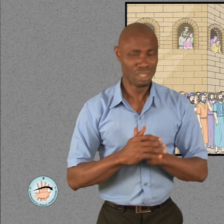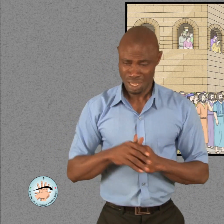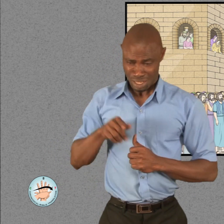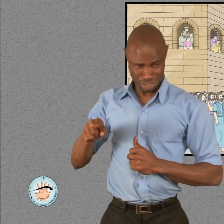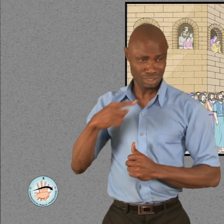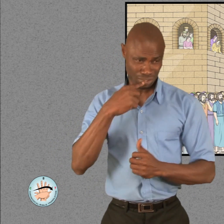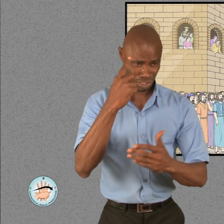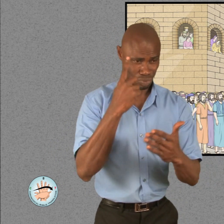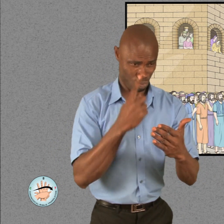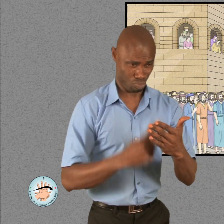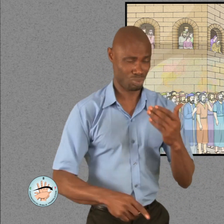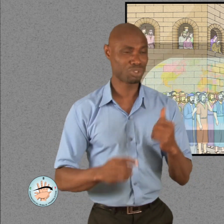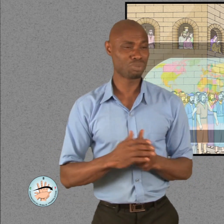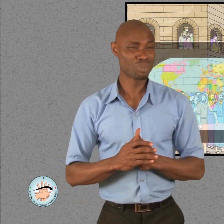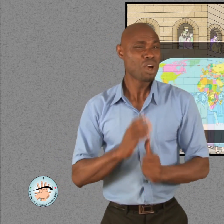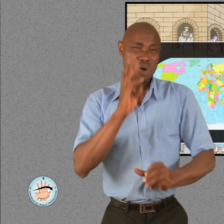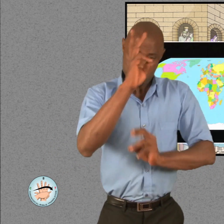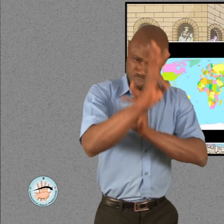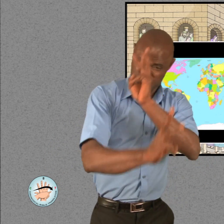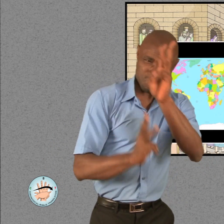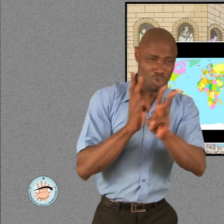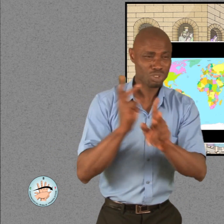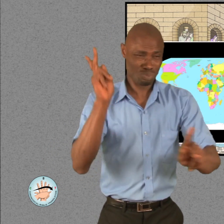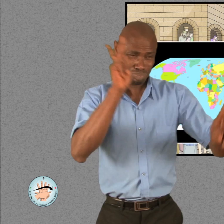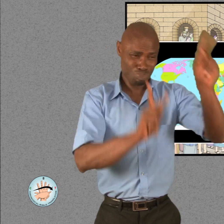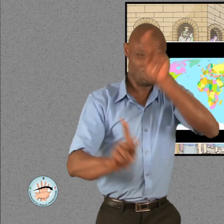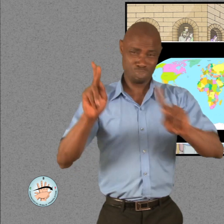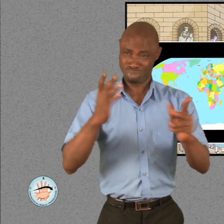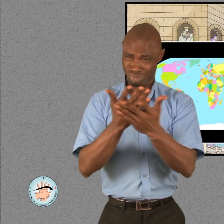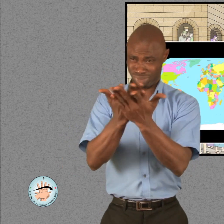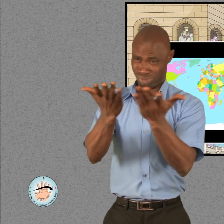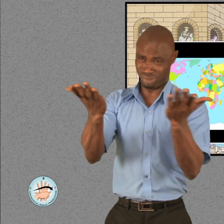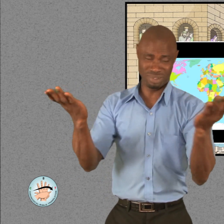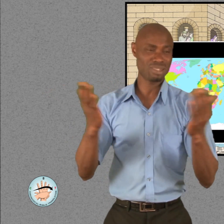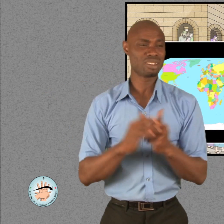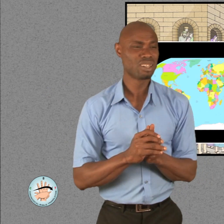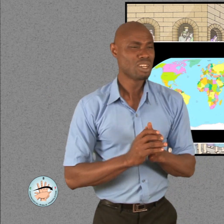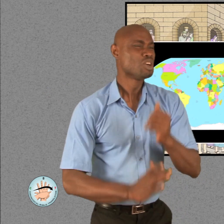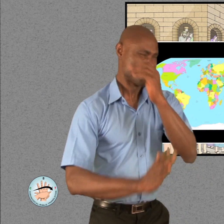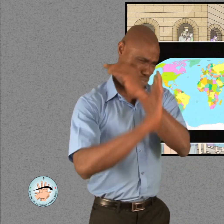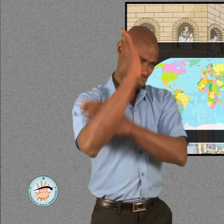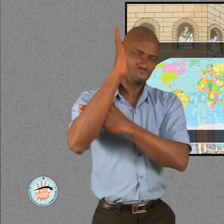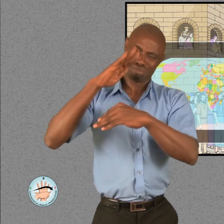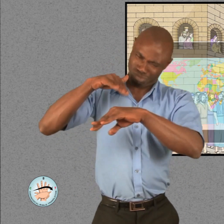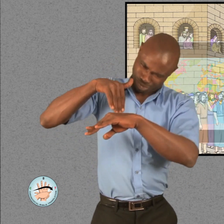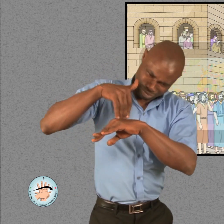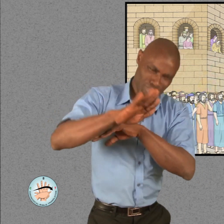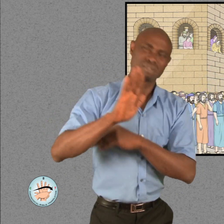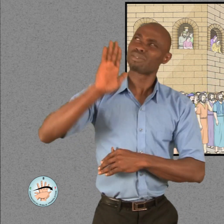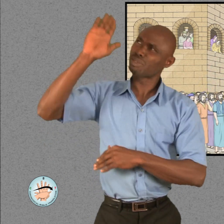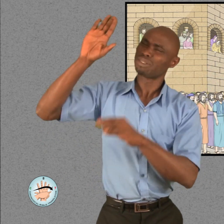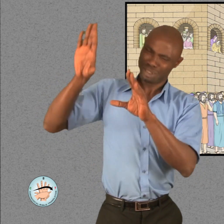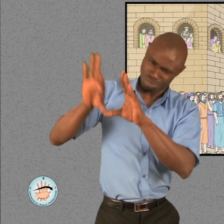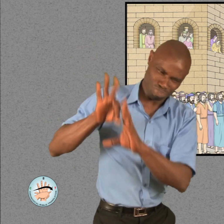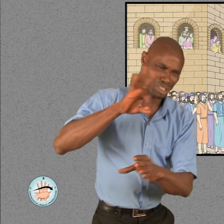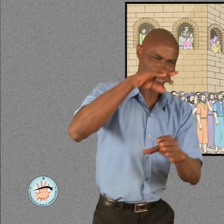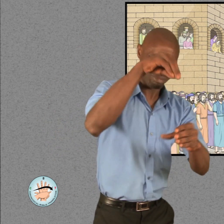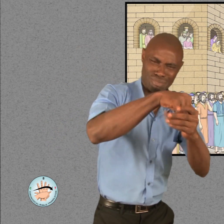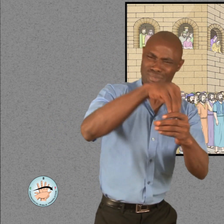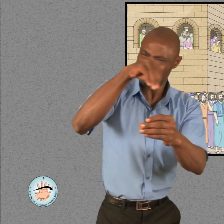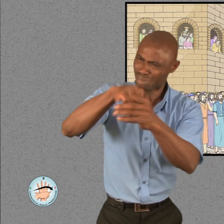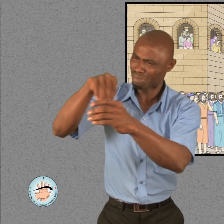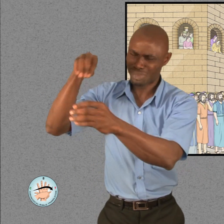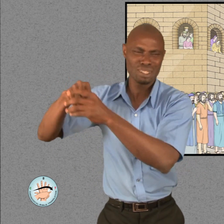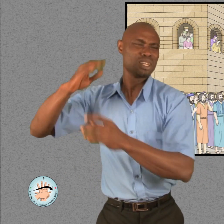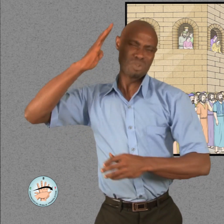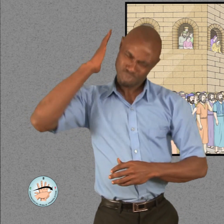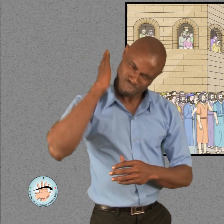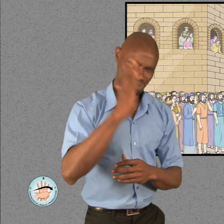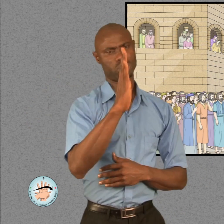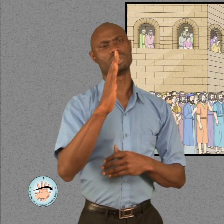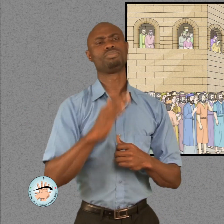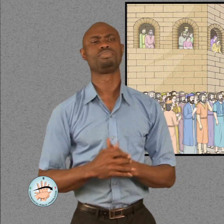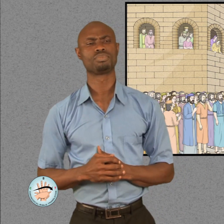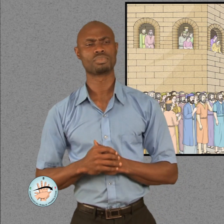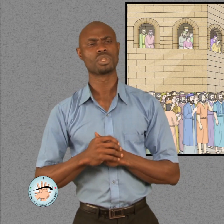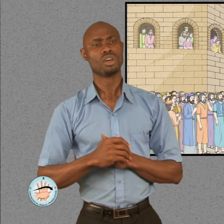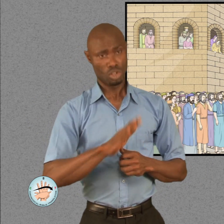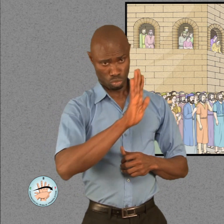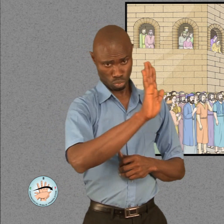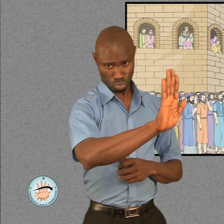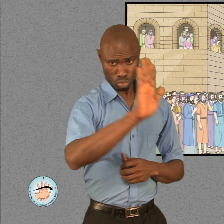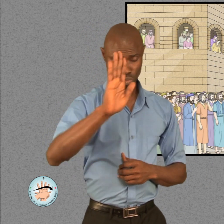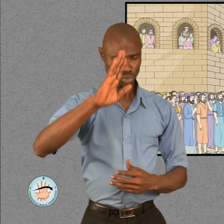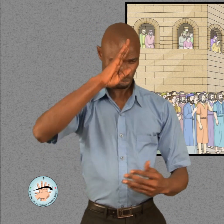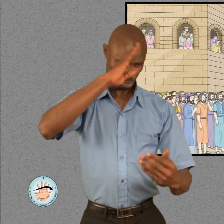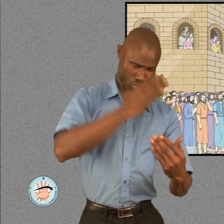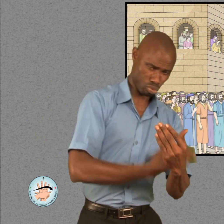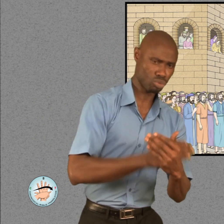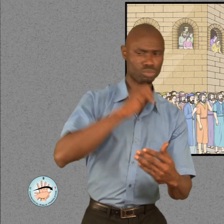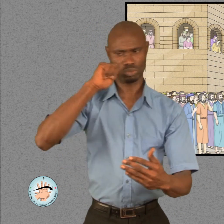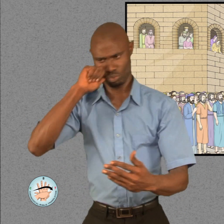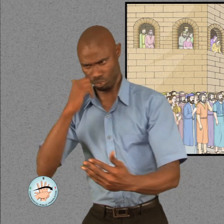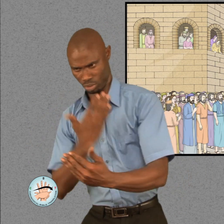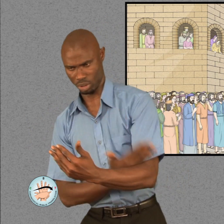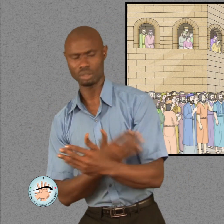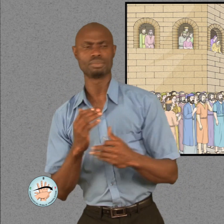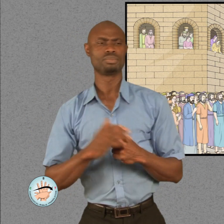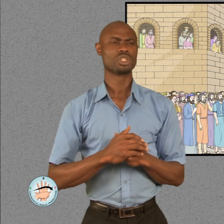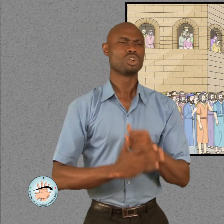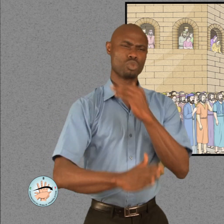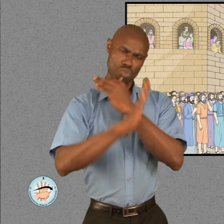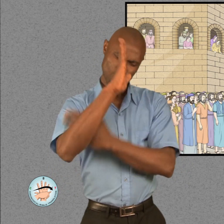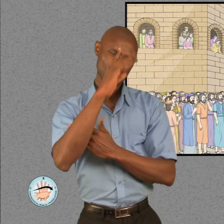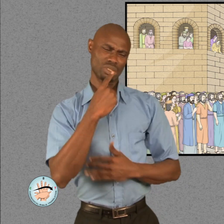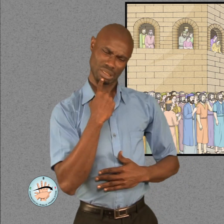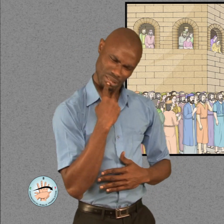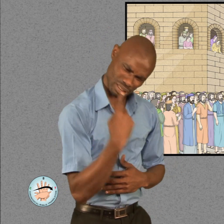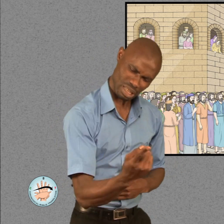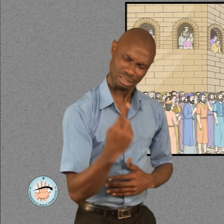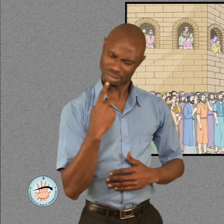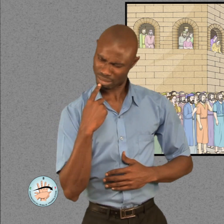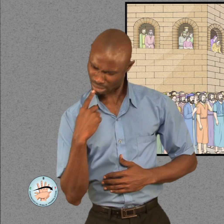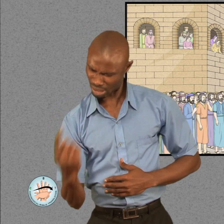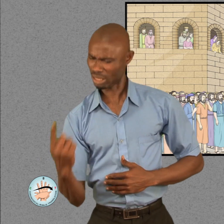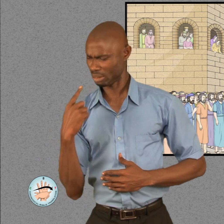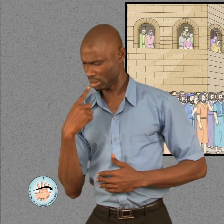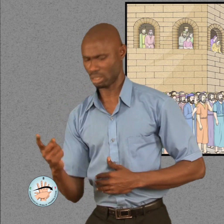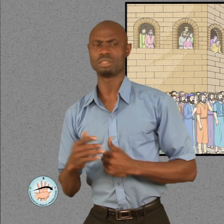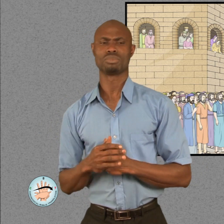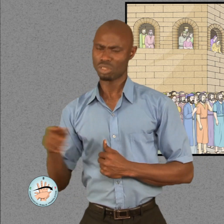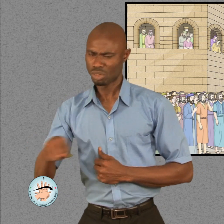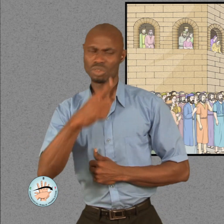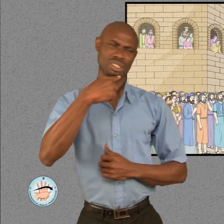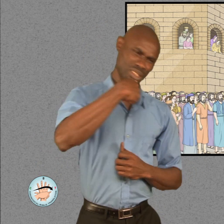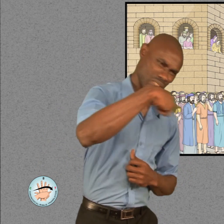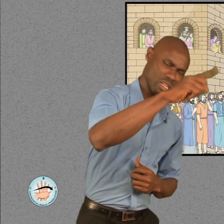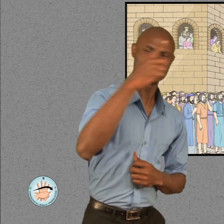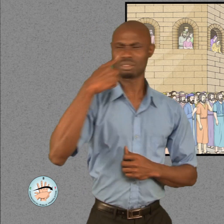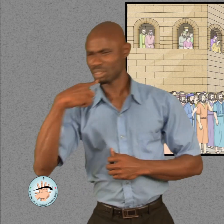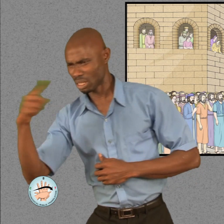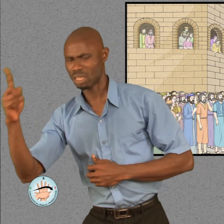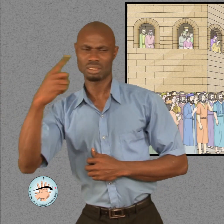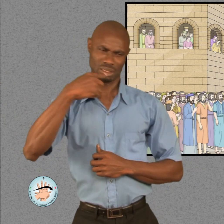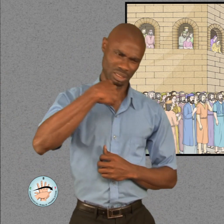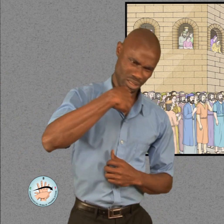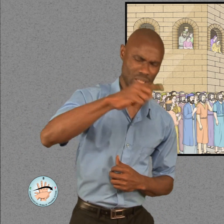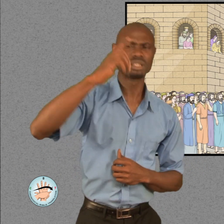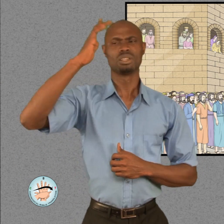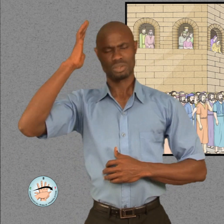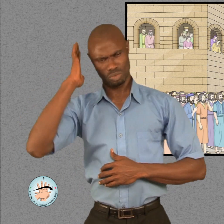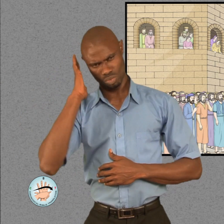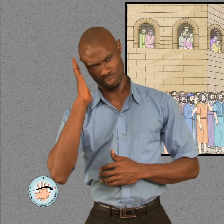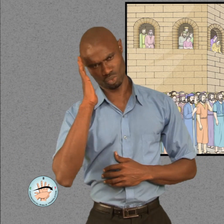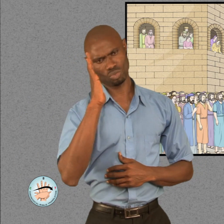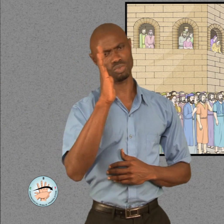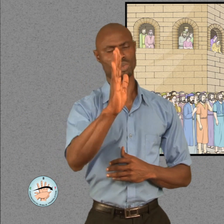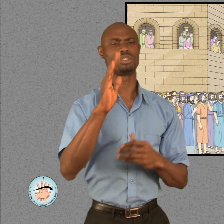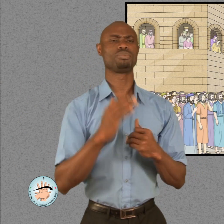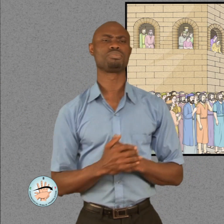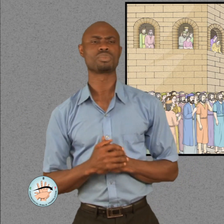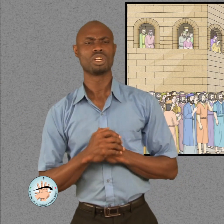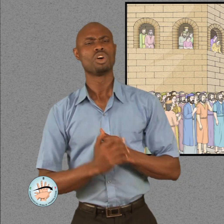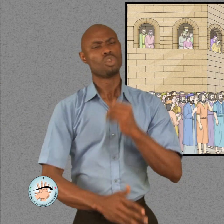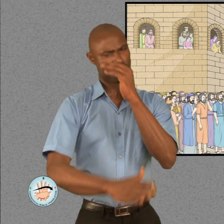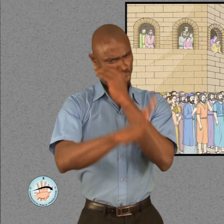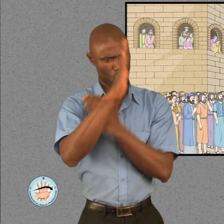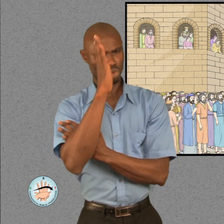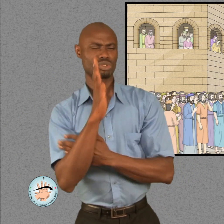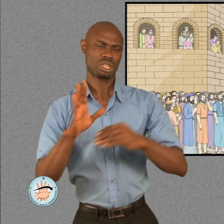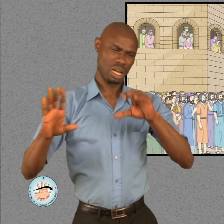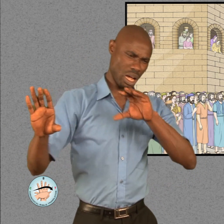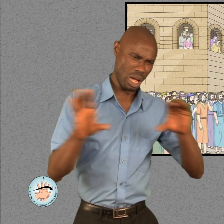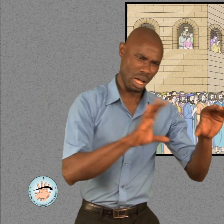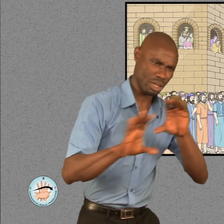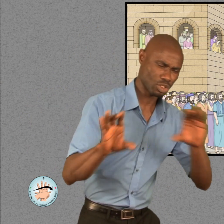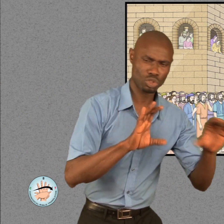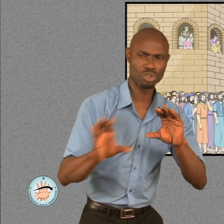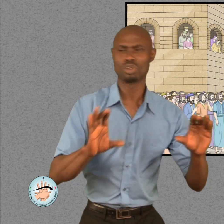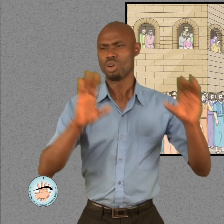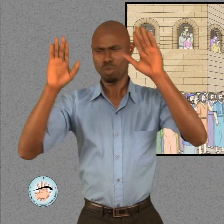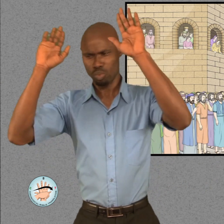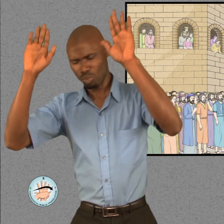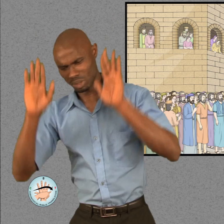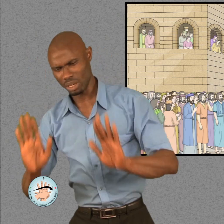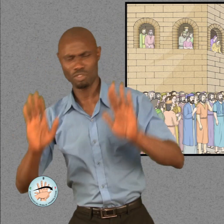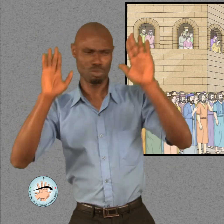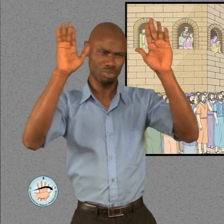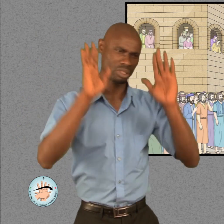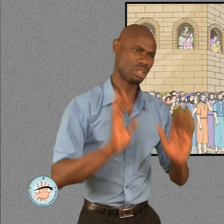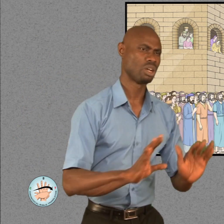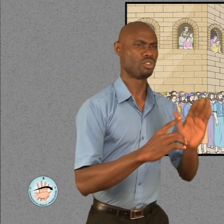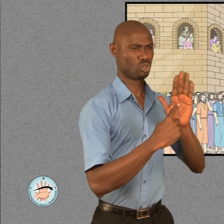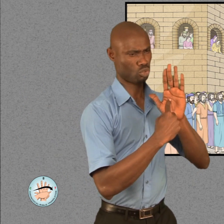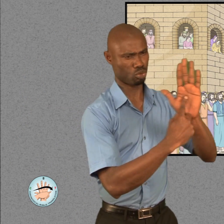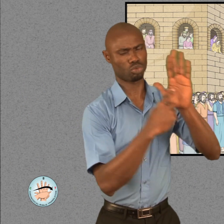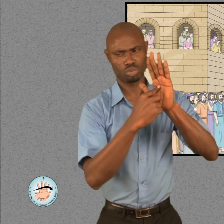No, this is what was spoken by the prophet Joel: ‘In the last days, God says, I will pour out My Spirit on all people.